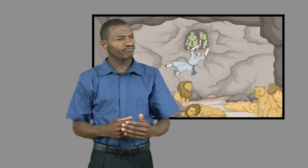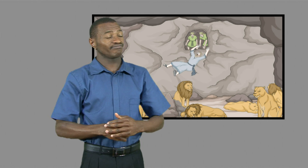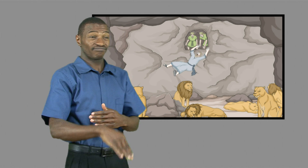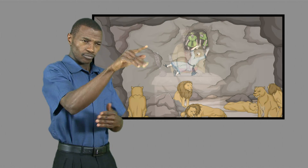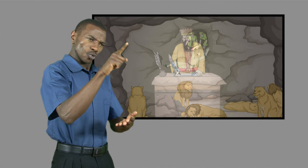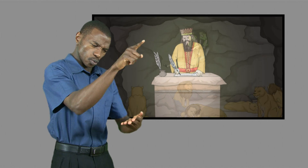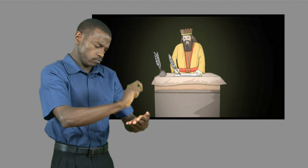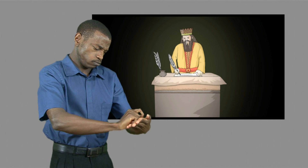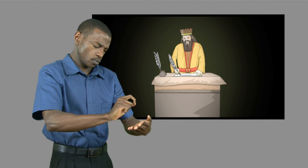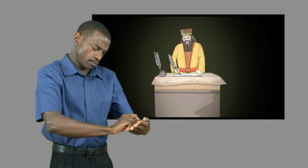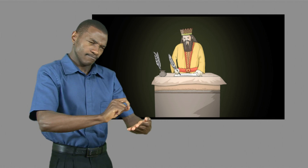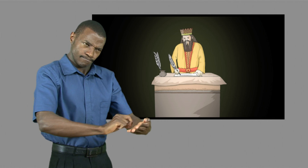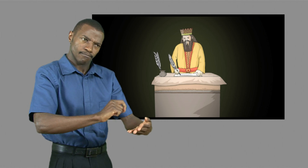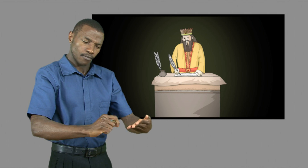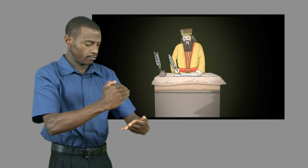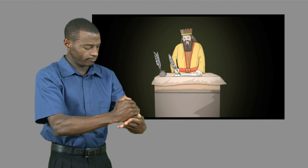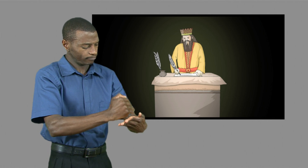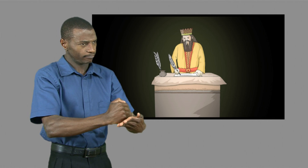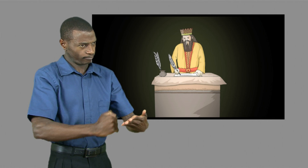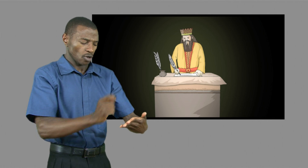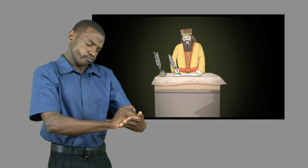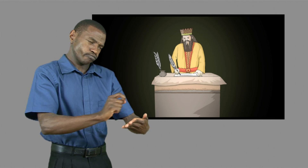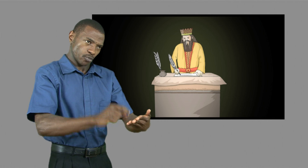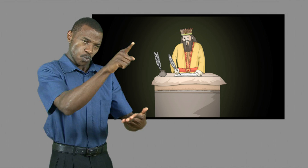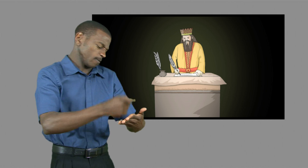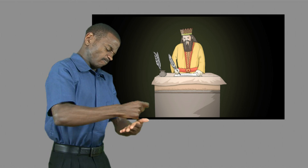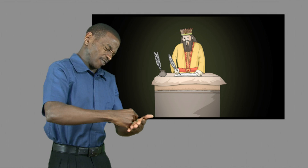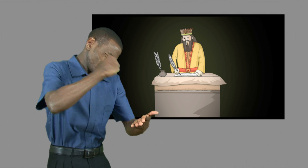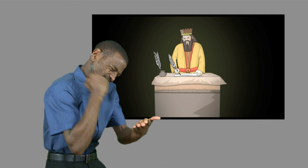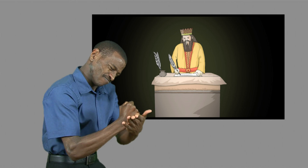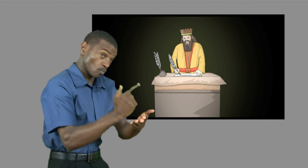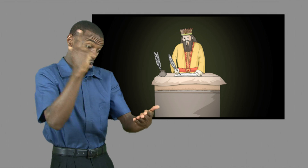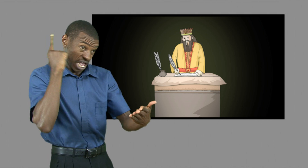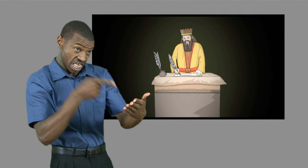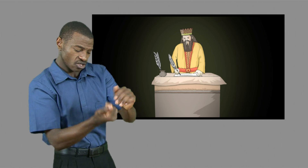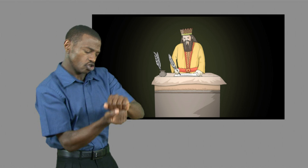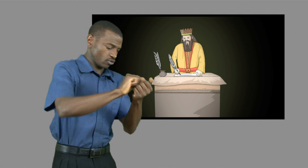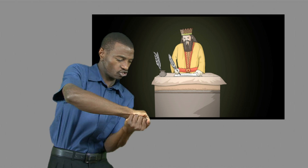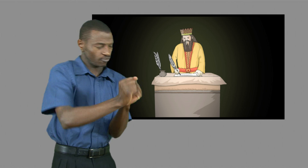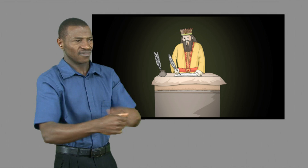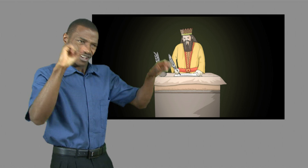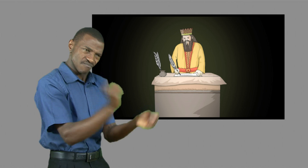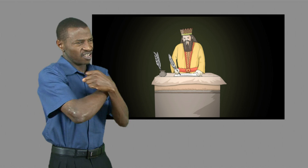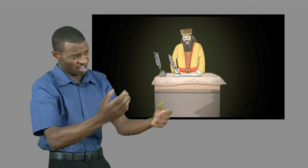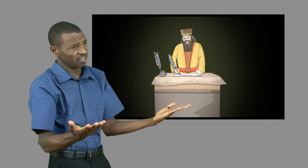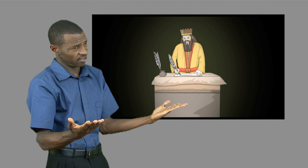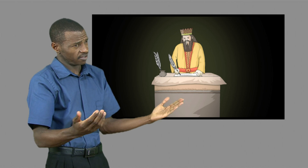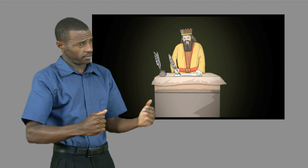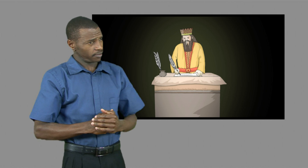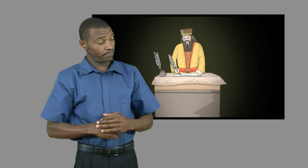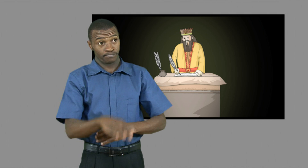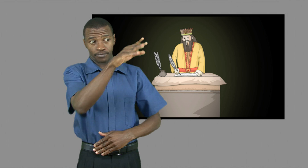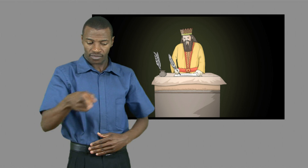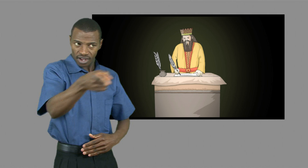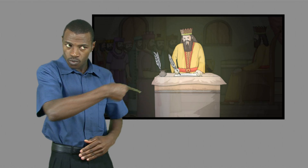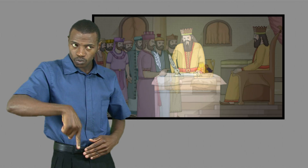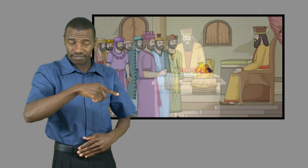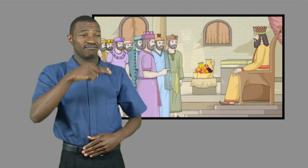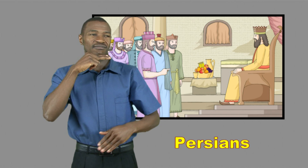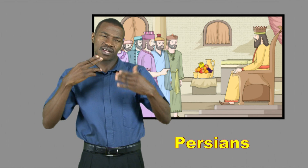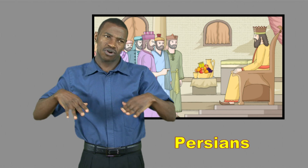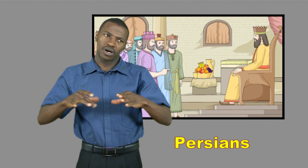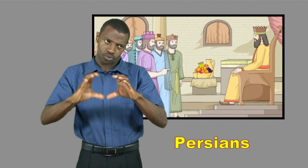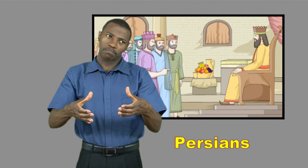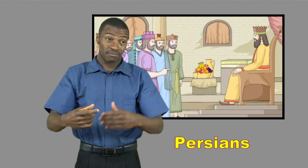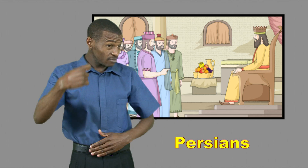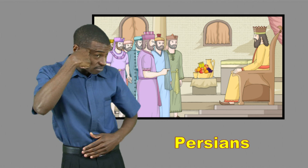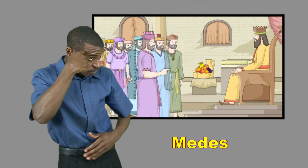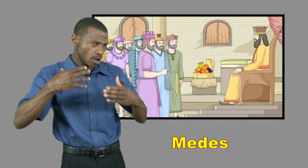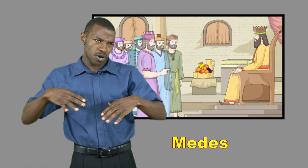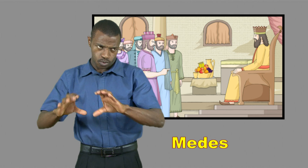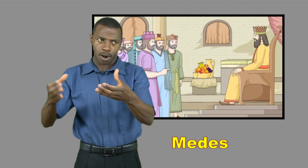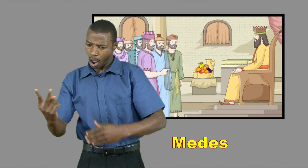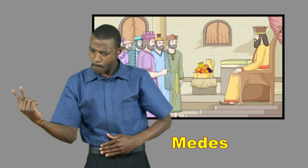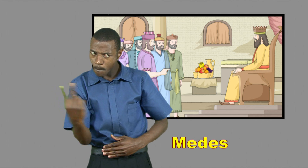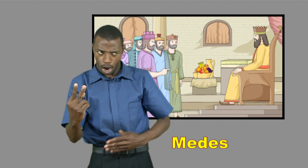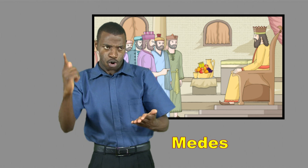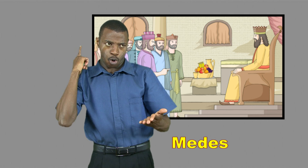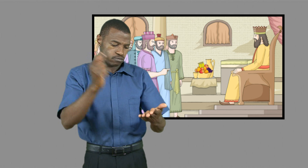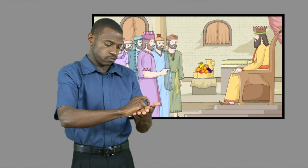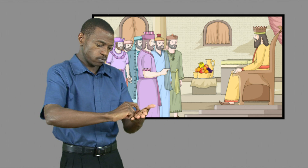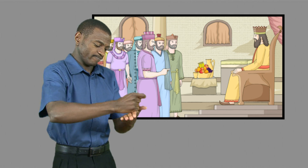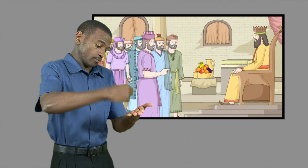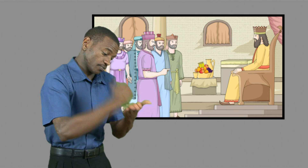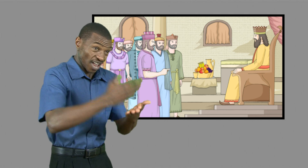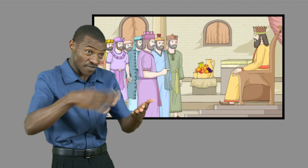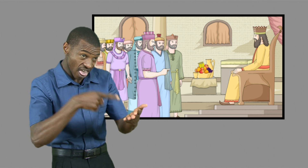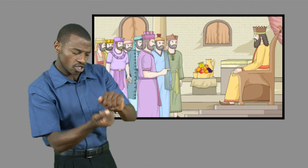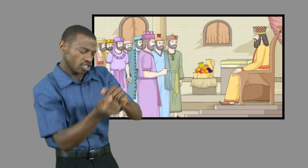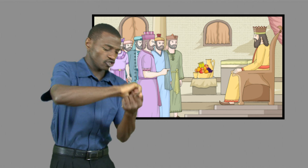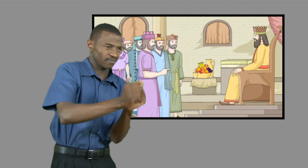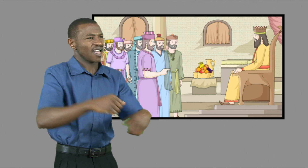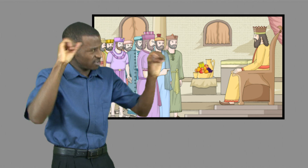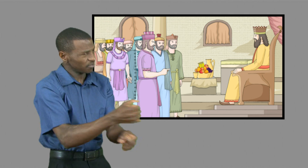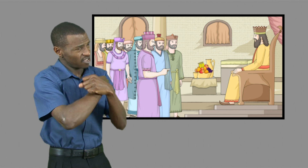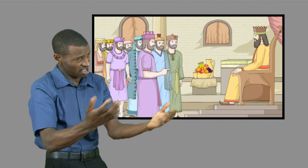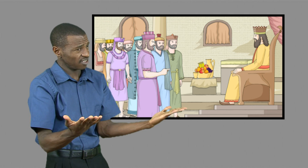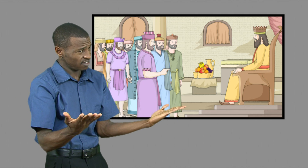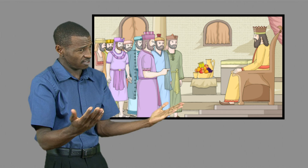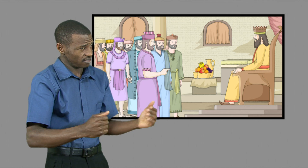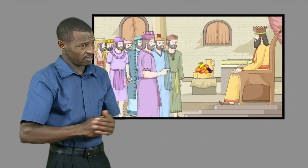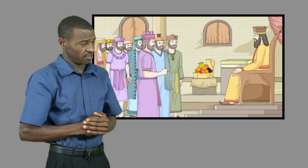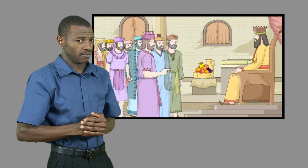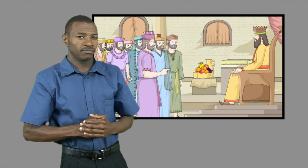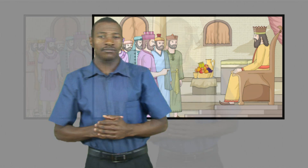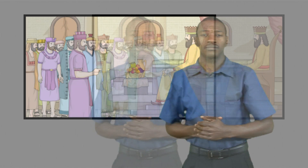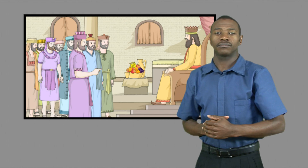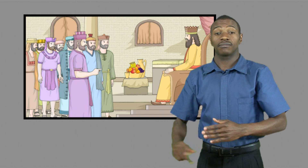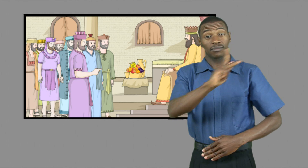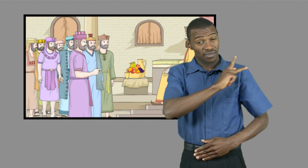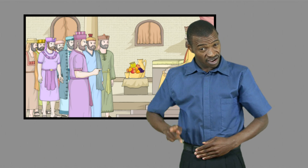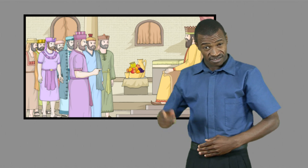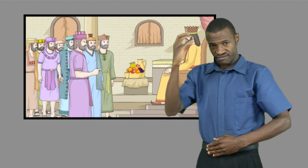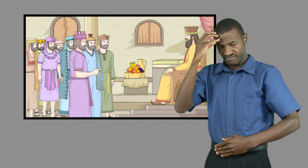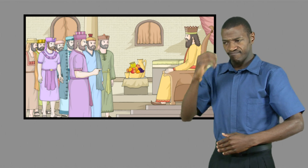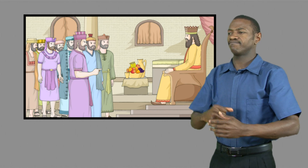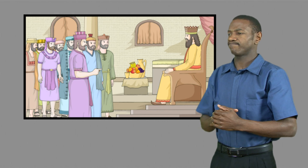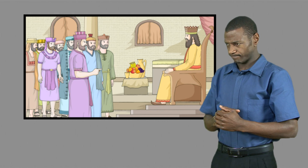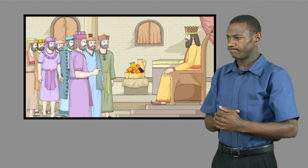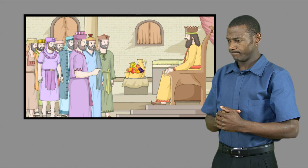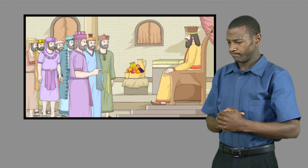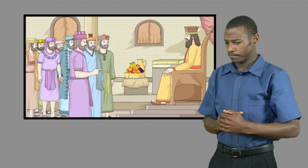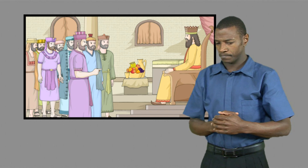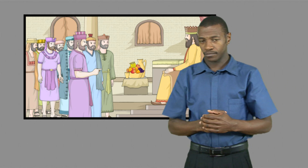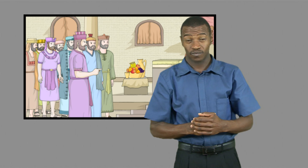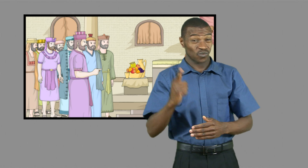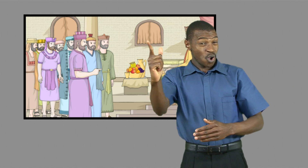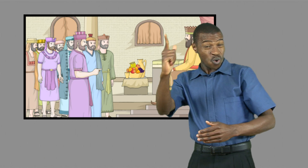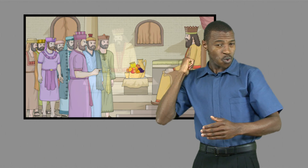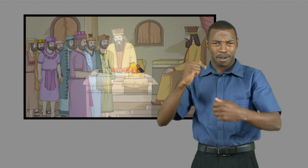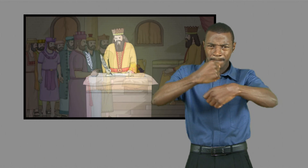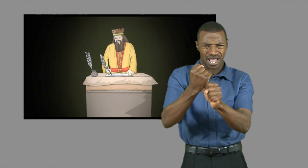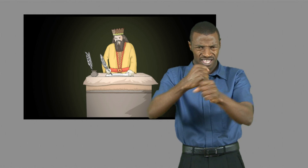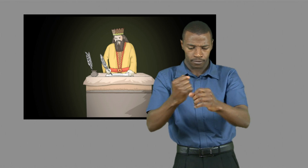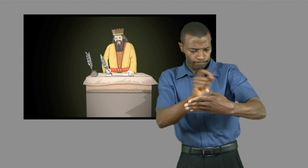Therefore, O king, establish the decree and sign the document so that it cannot be changed—in accordance with the law of the Medes and Persians, which cannot be repealed.”